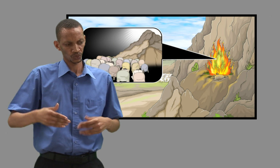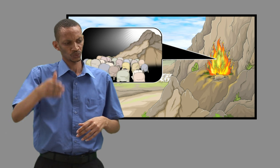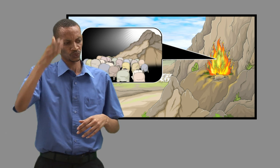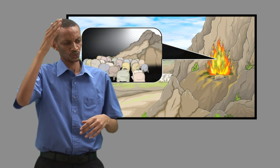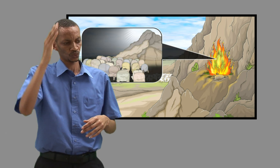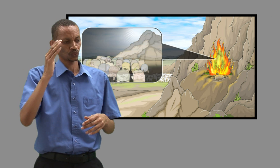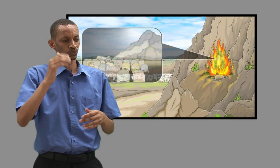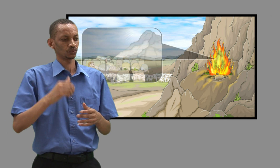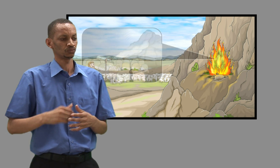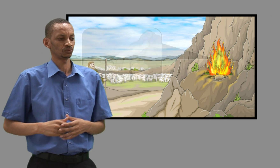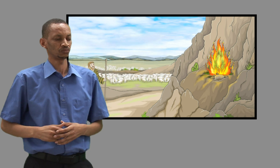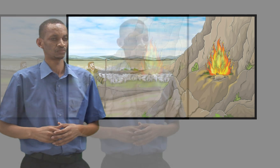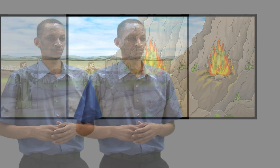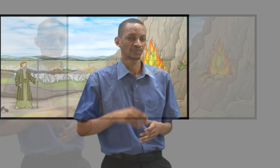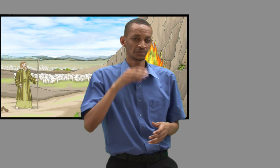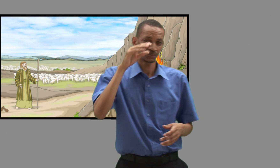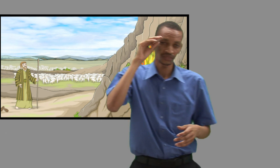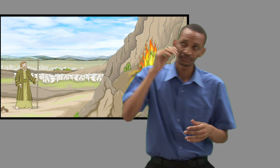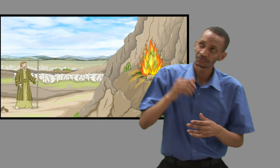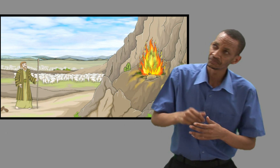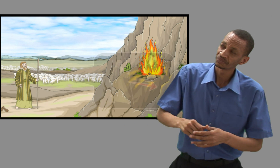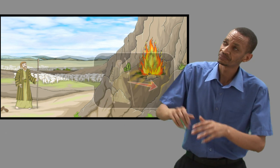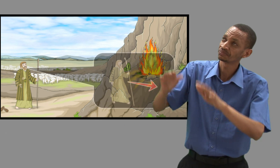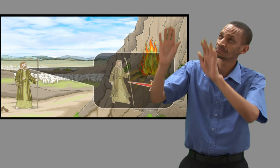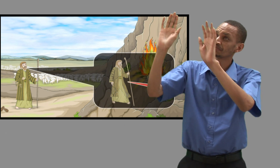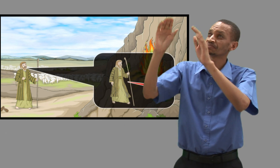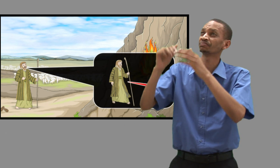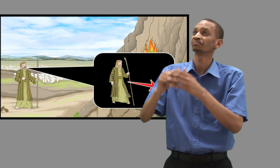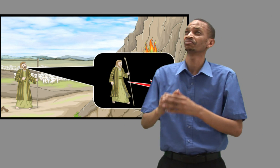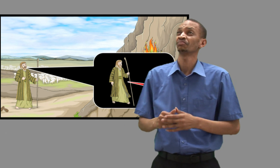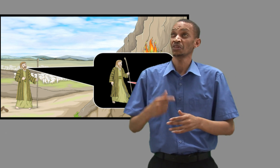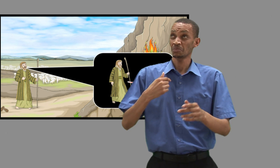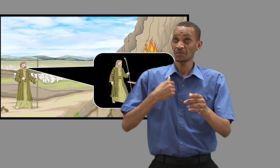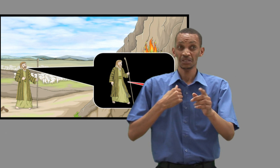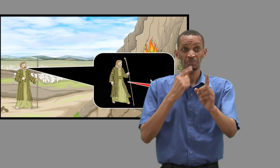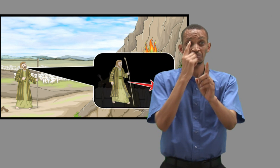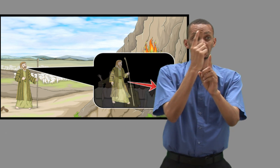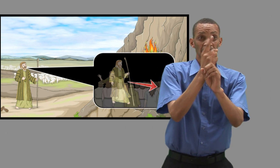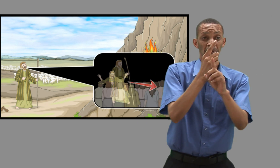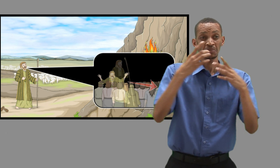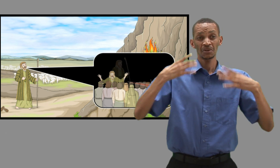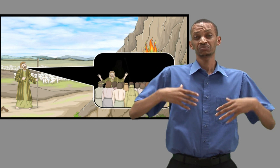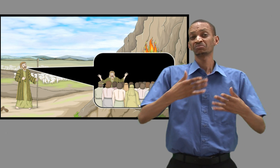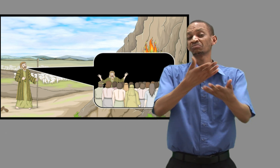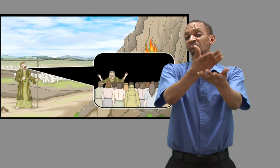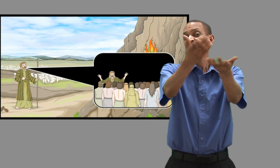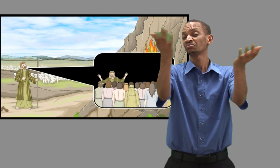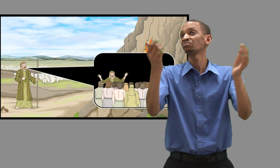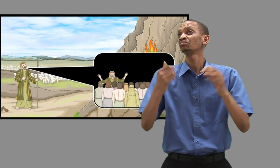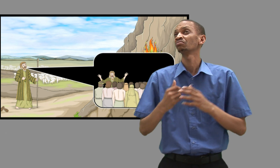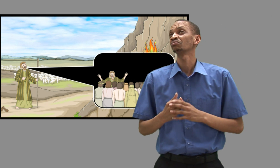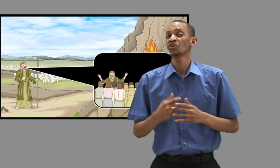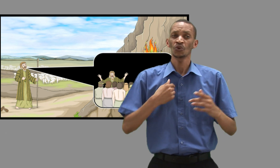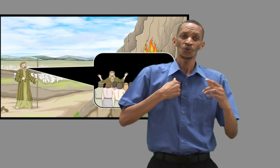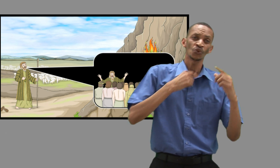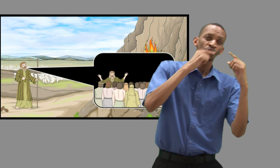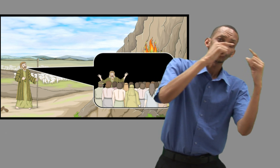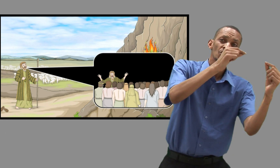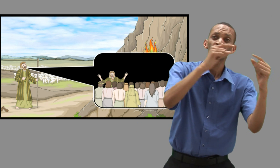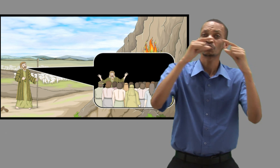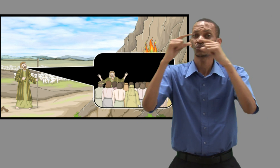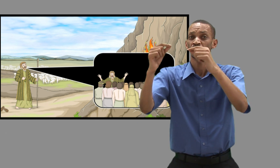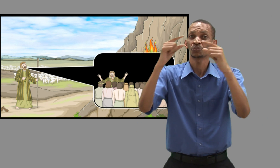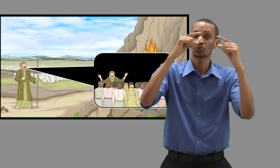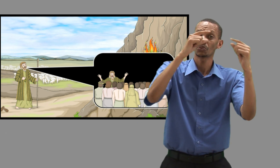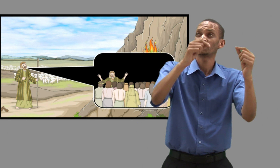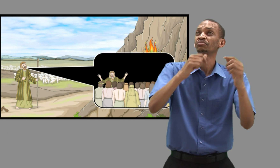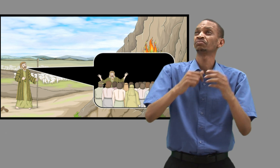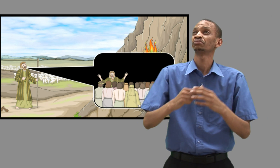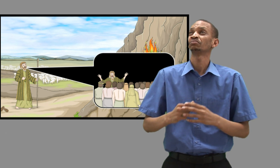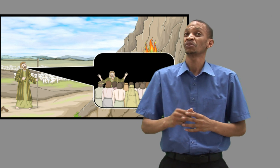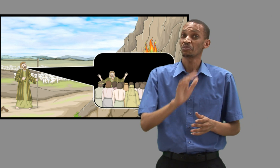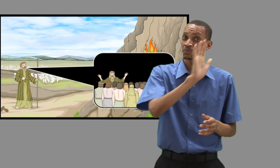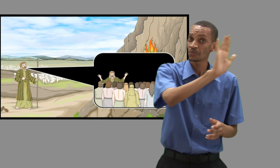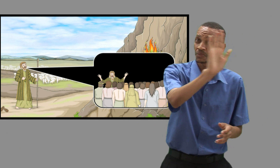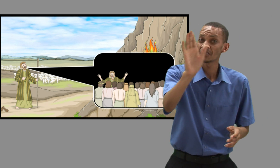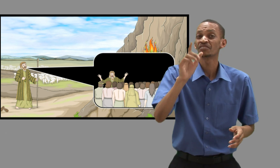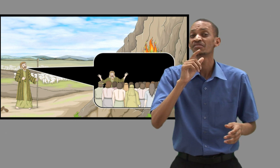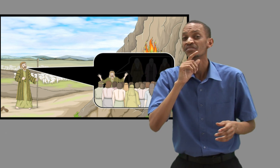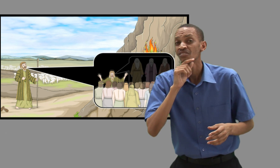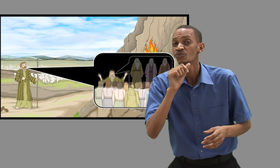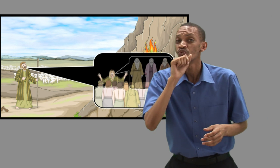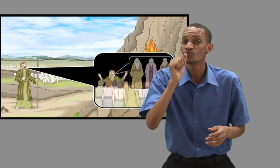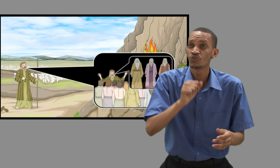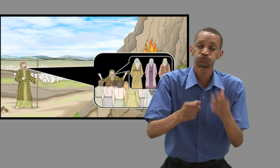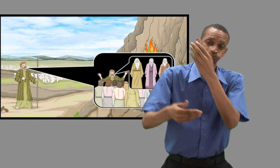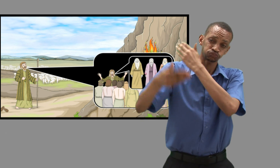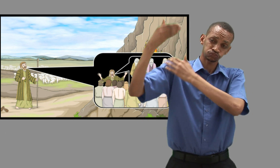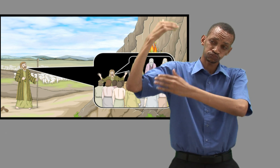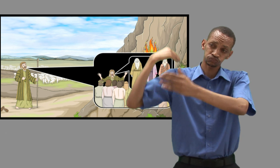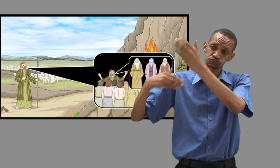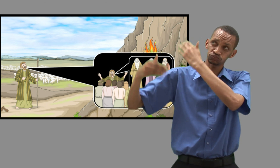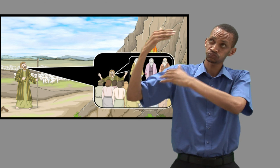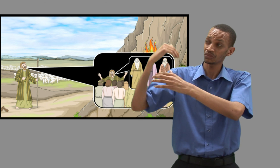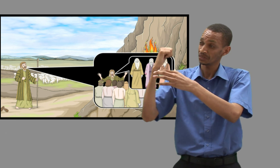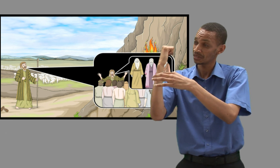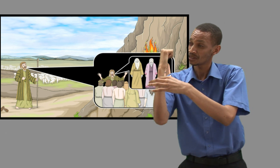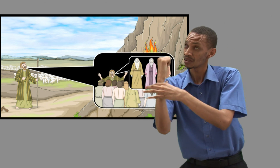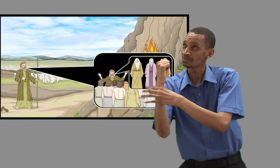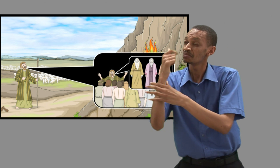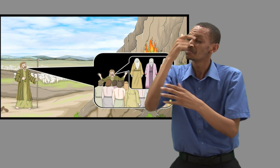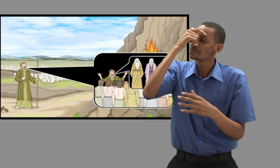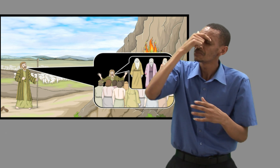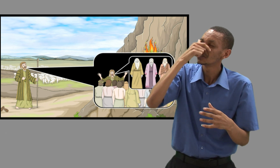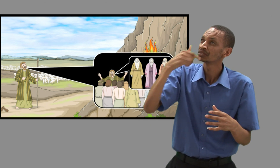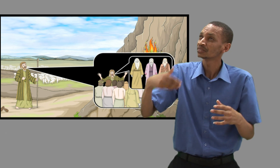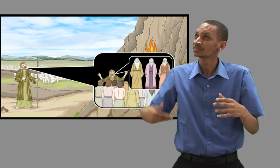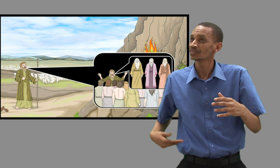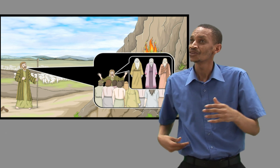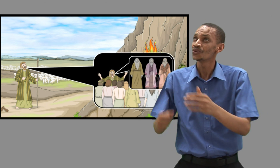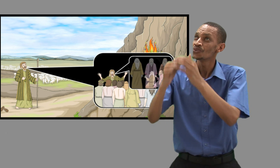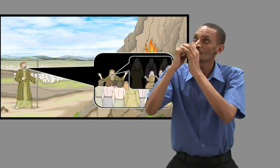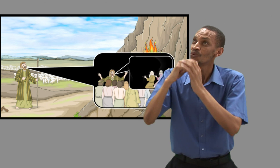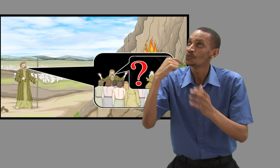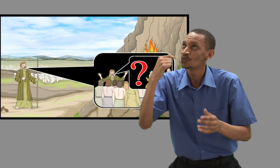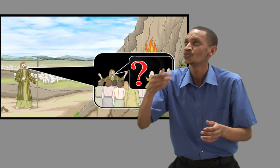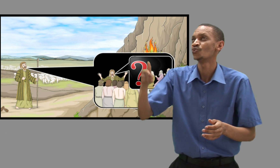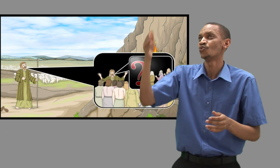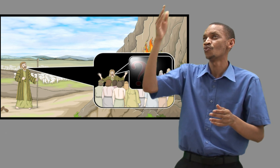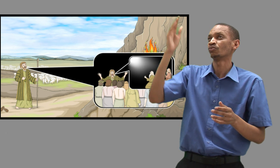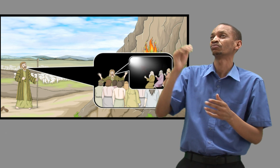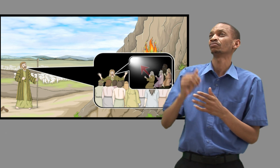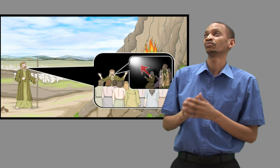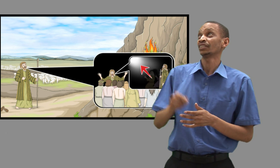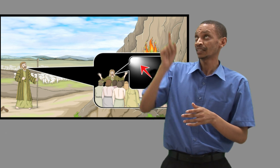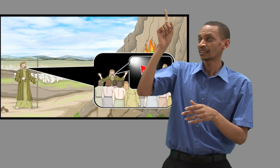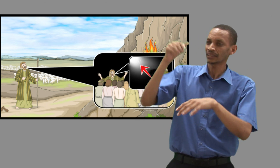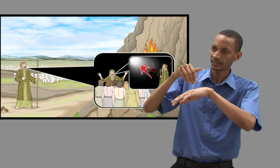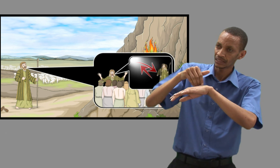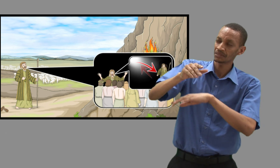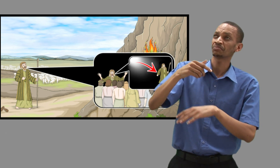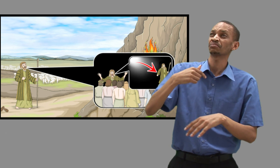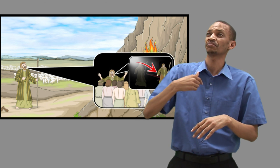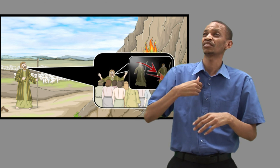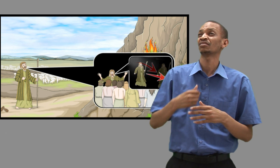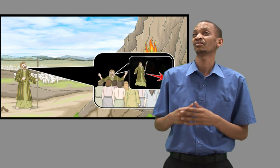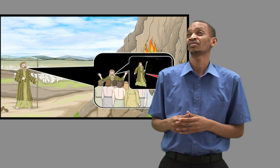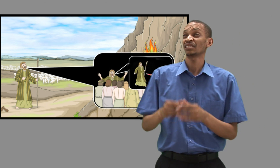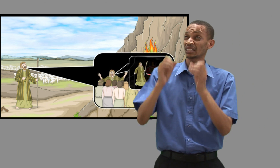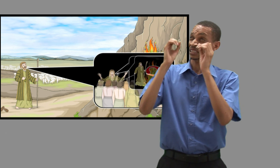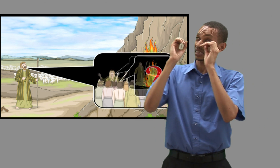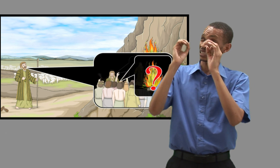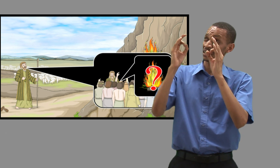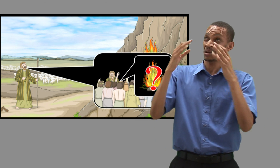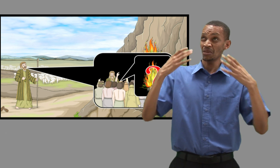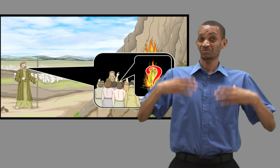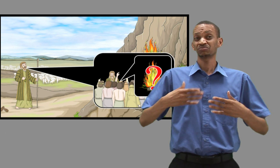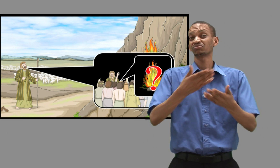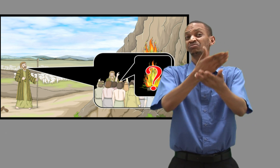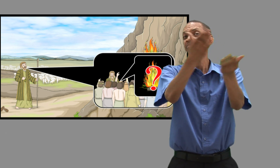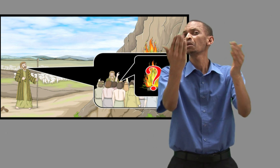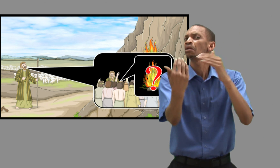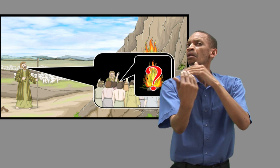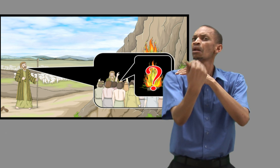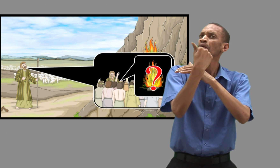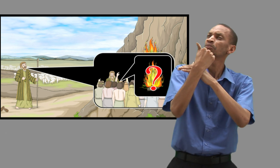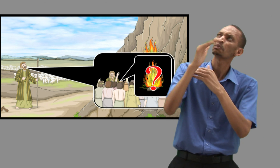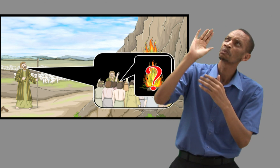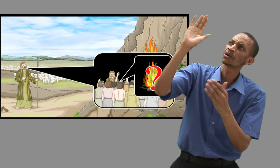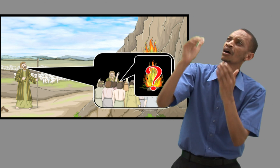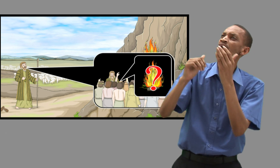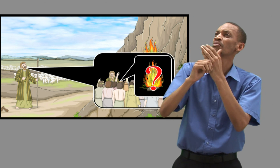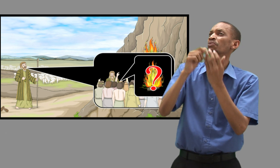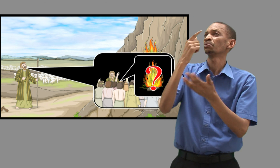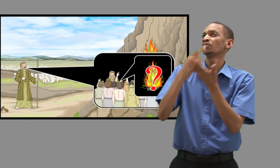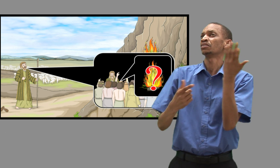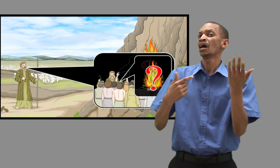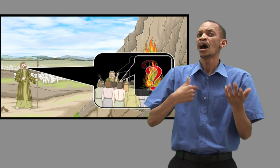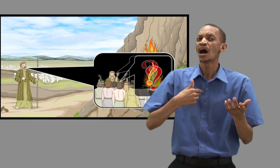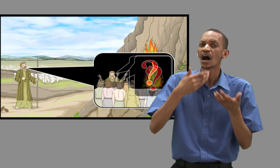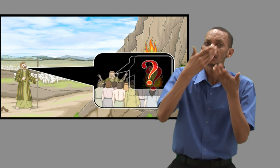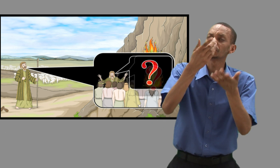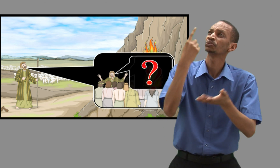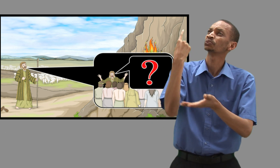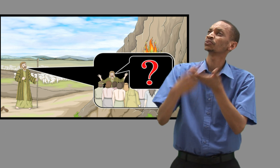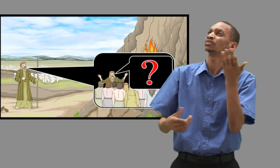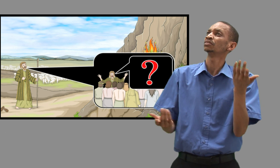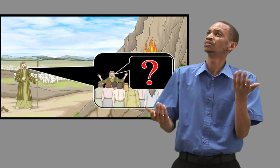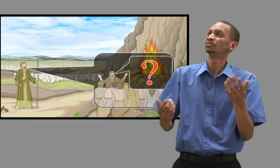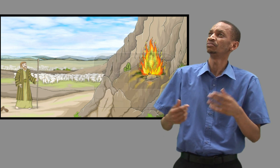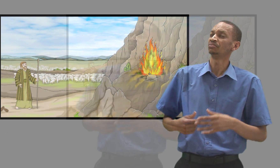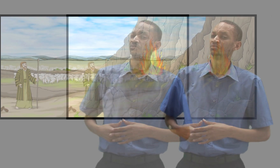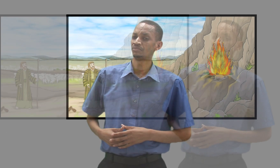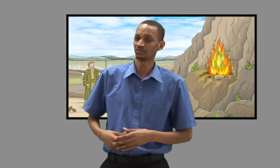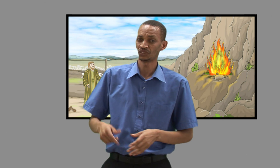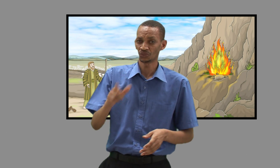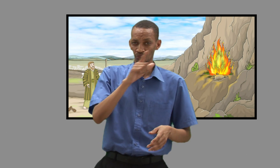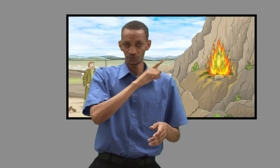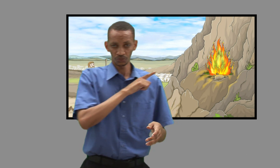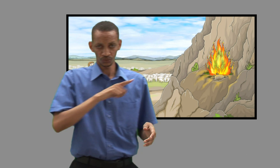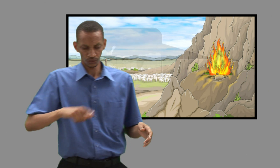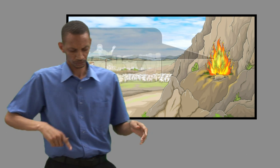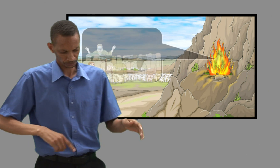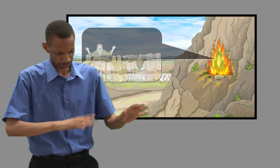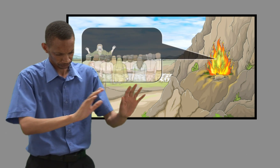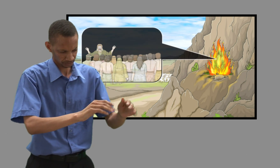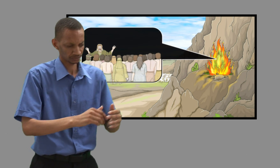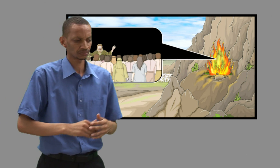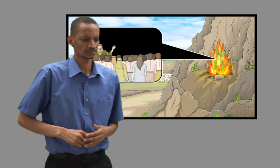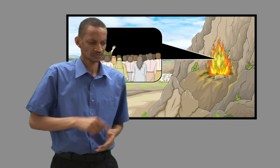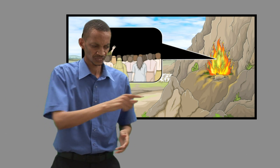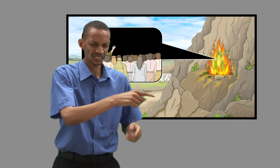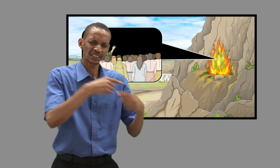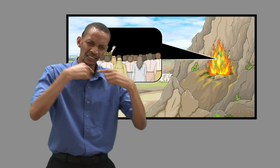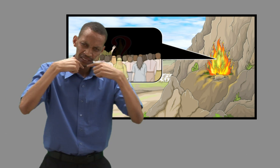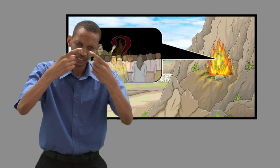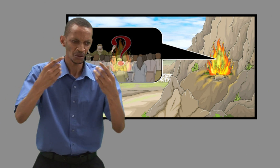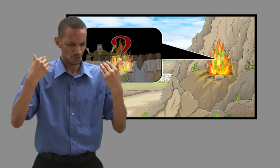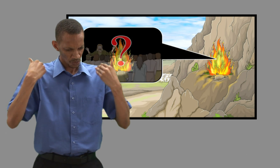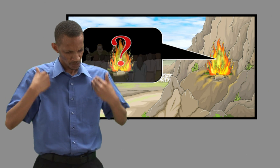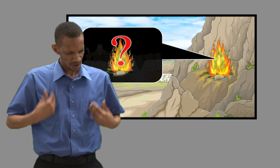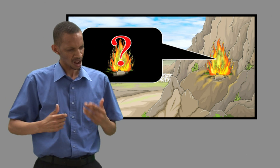Then Moses asked God, “Suppose I go to the Israelites and say to them, ‘The God of your fathers has sent me to you,’ and they ask me, ‘What is His name?’